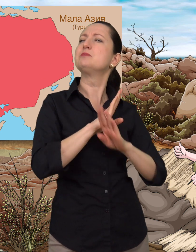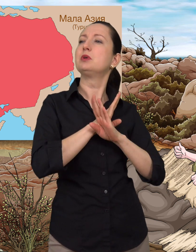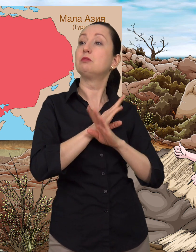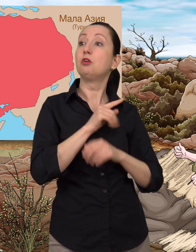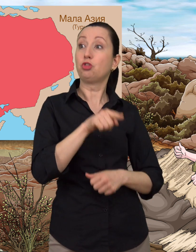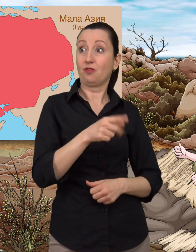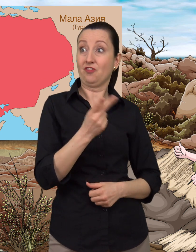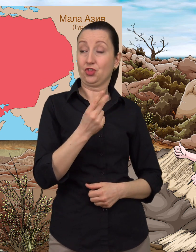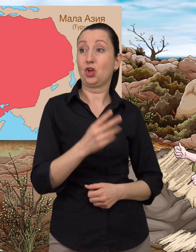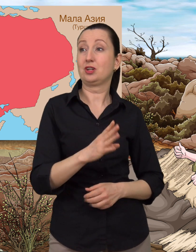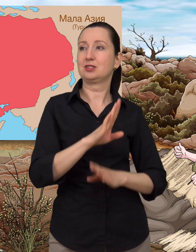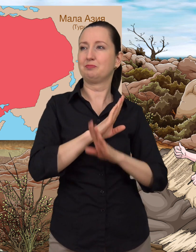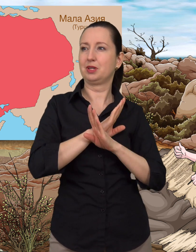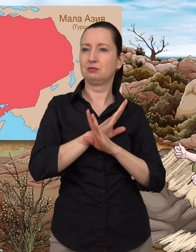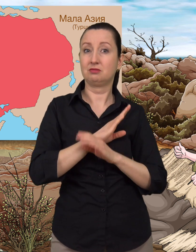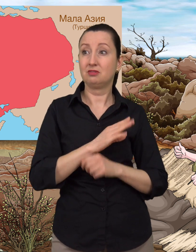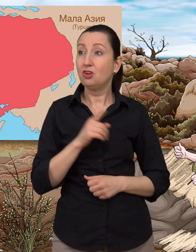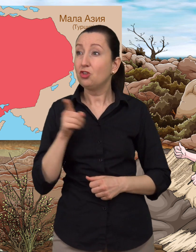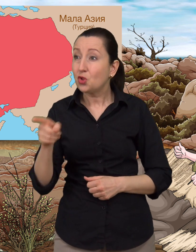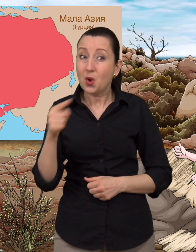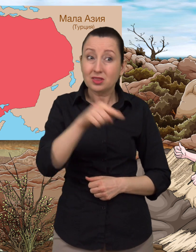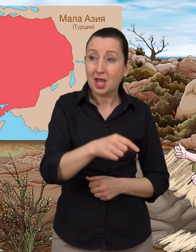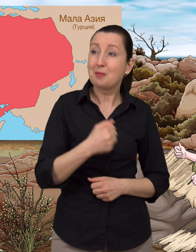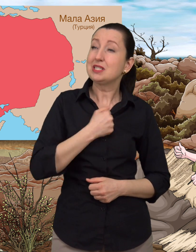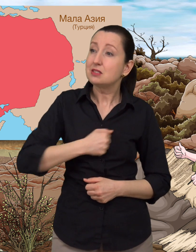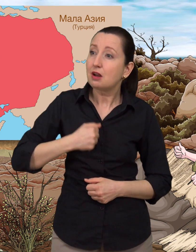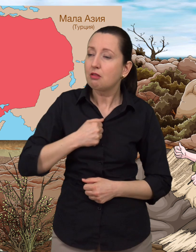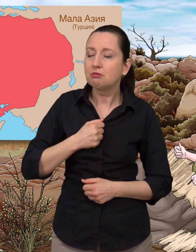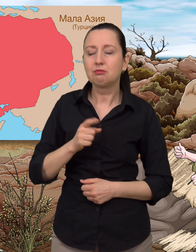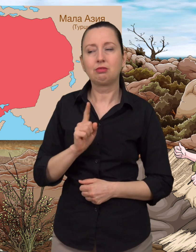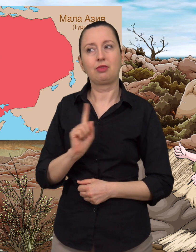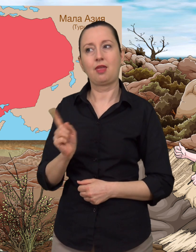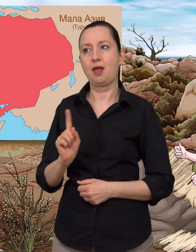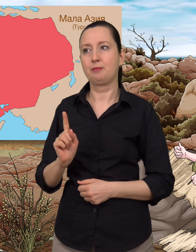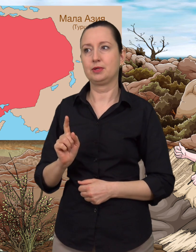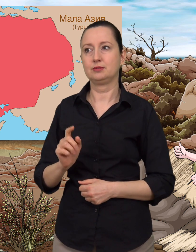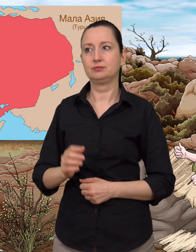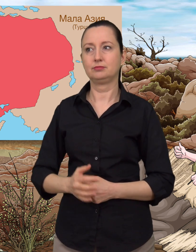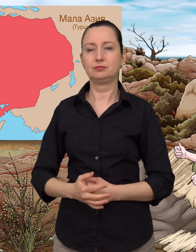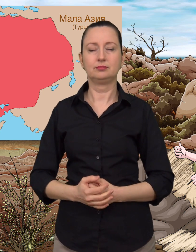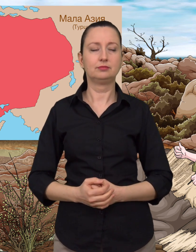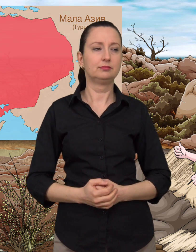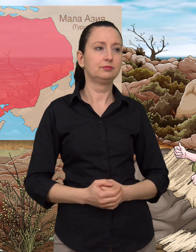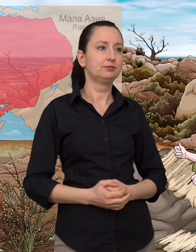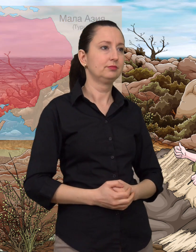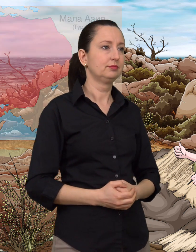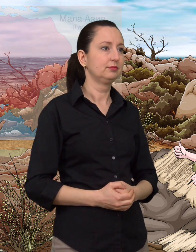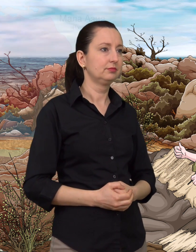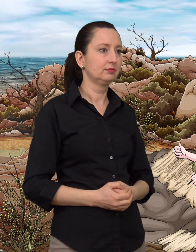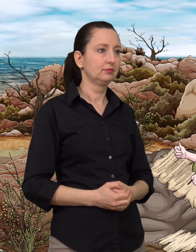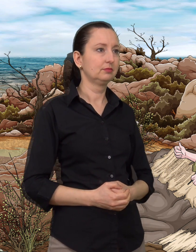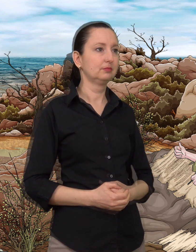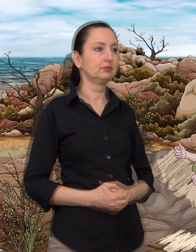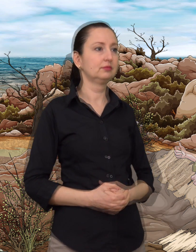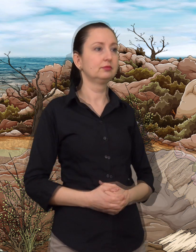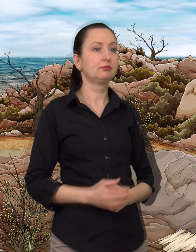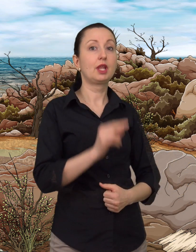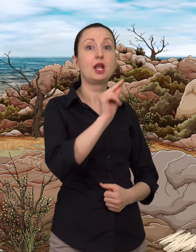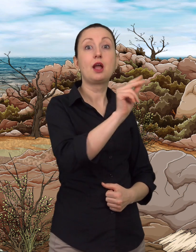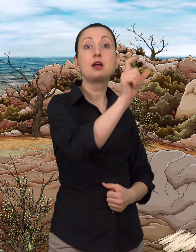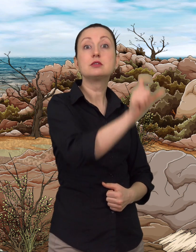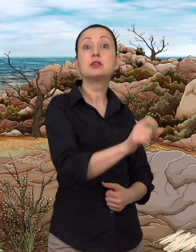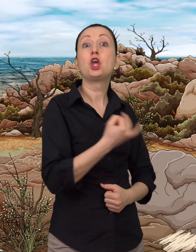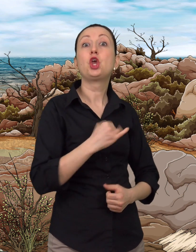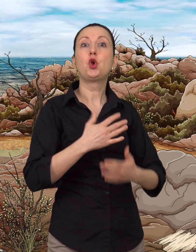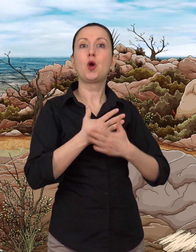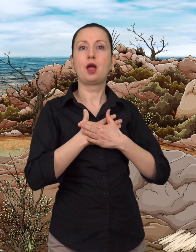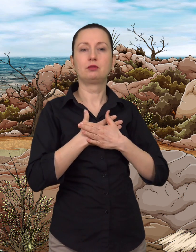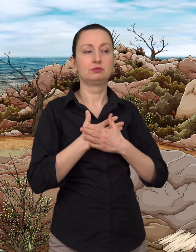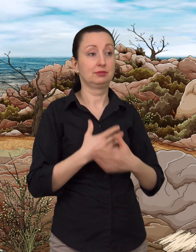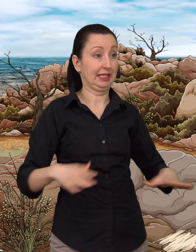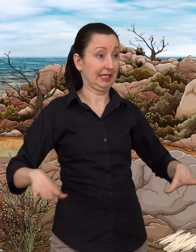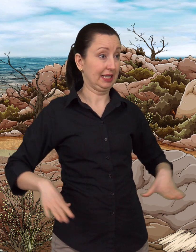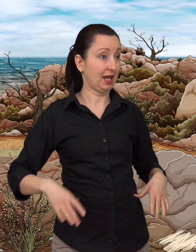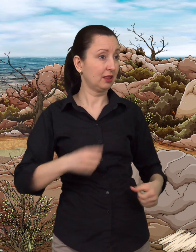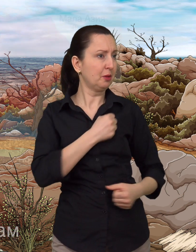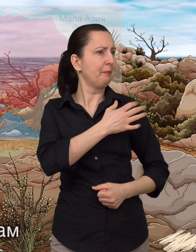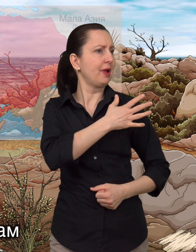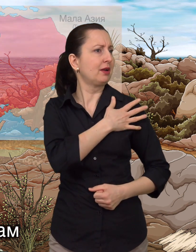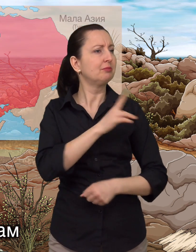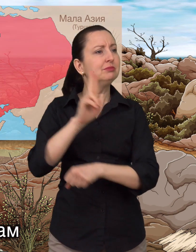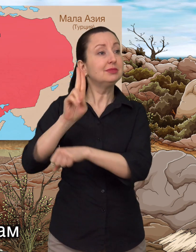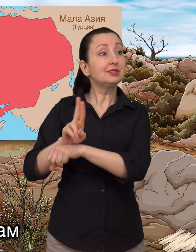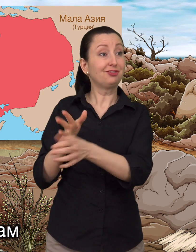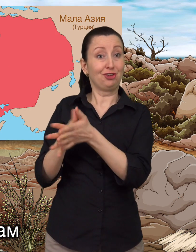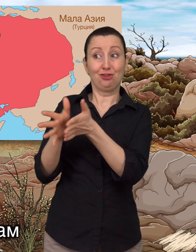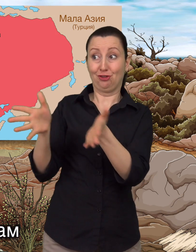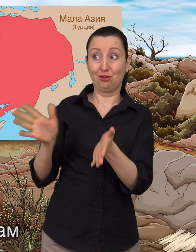The one who overcomes will not be harmed by the second death.